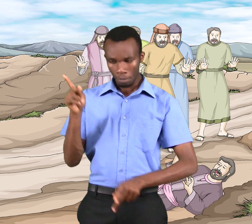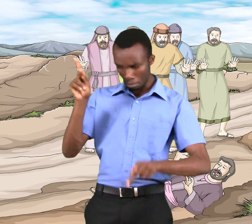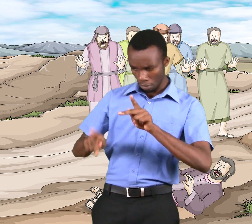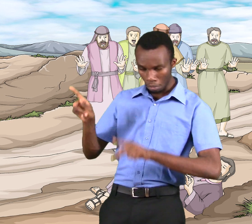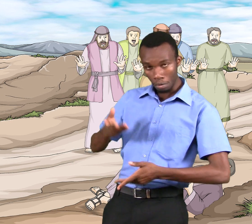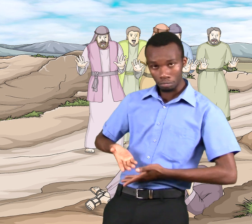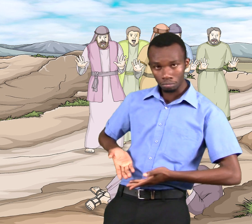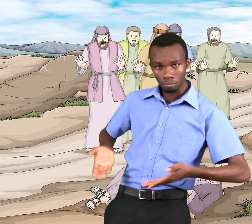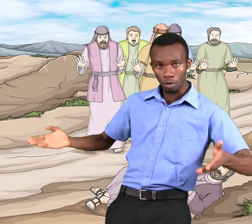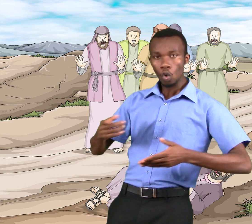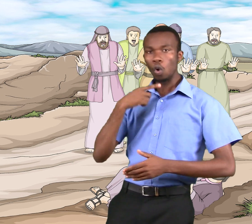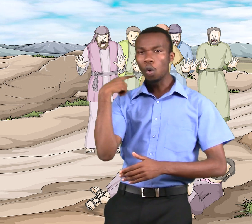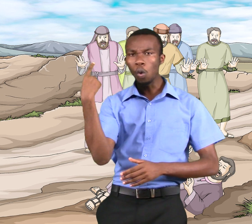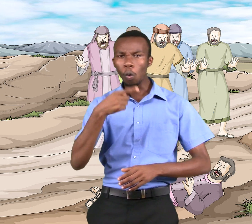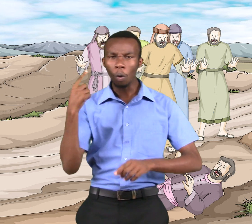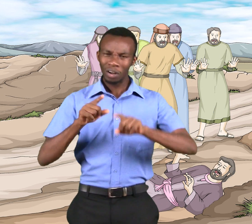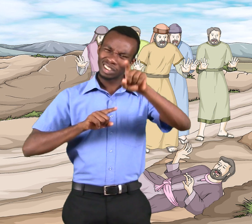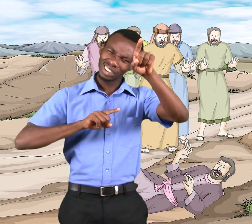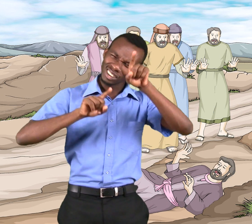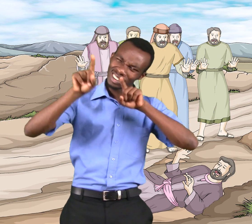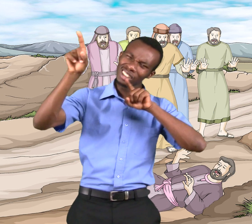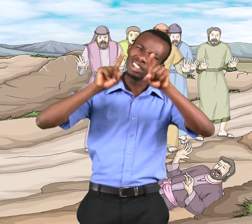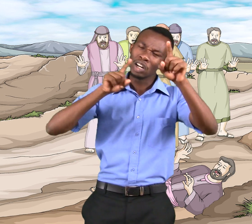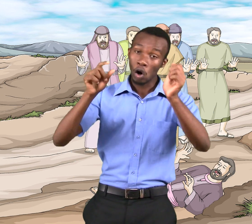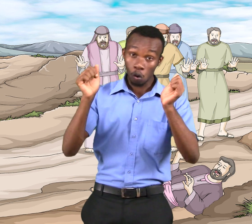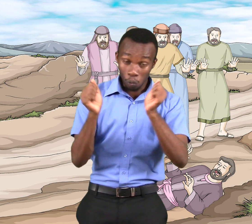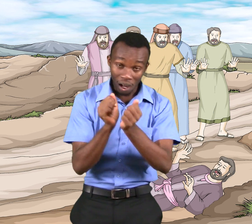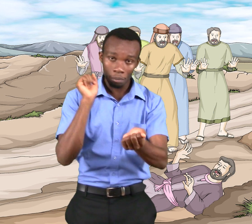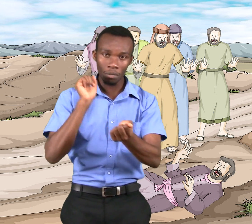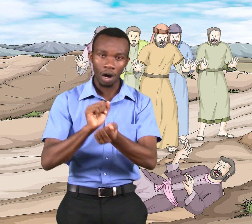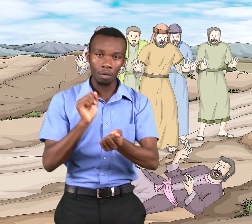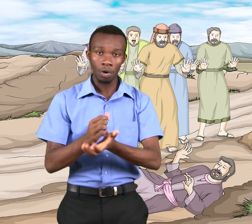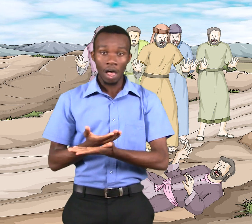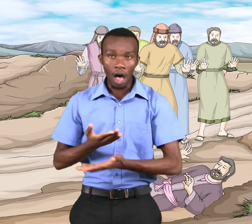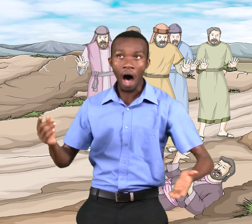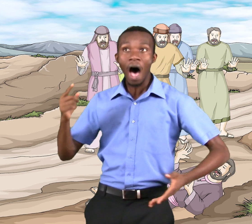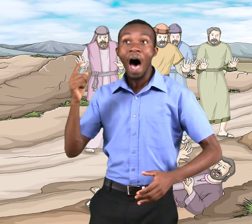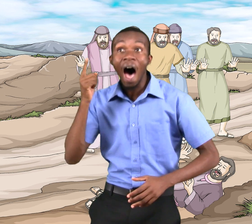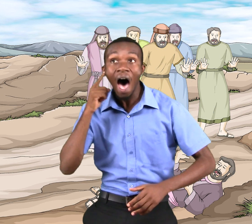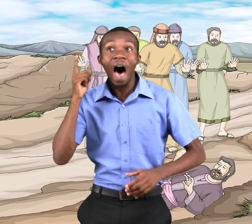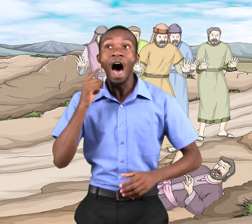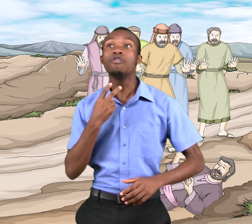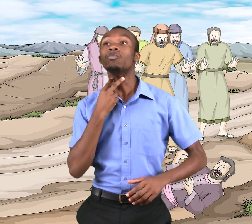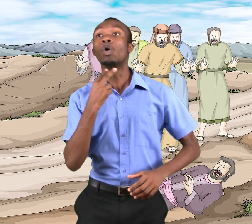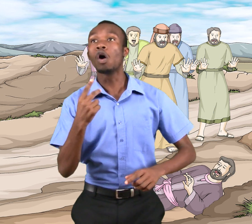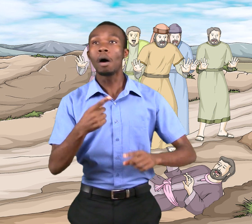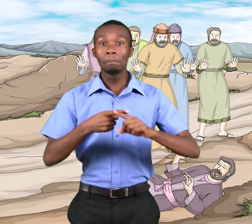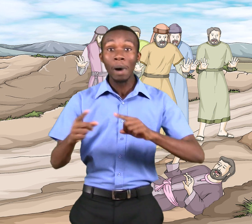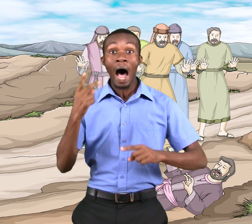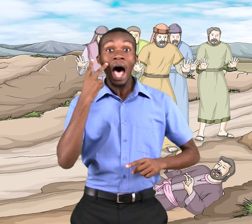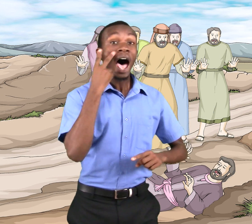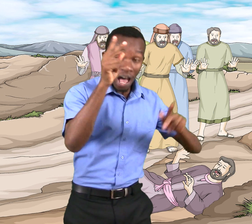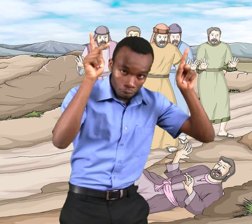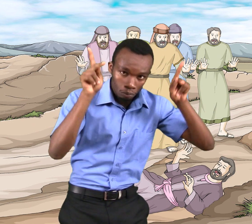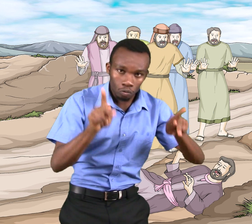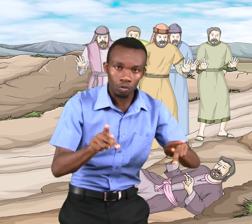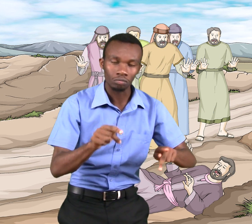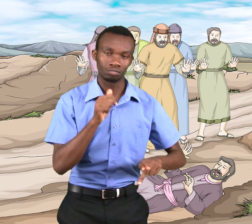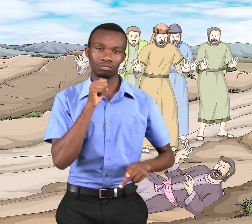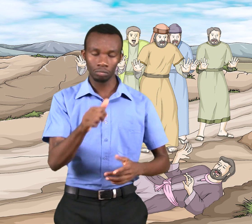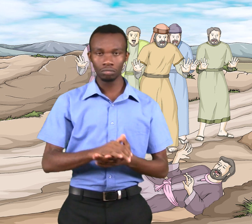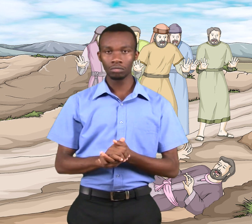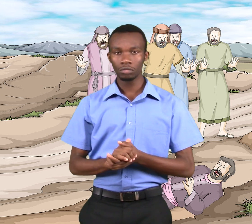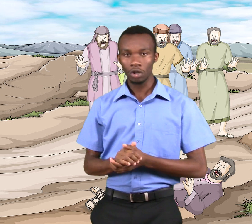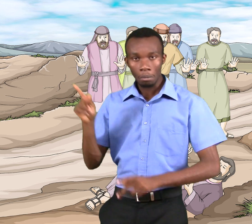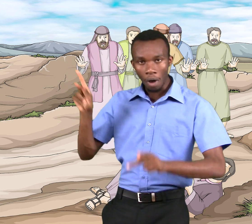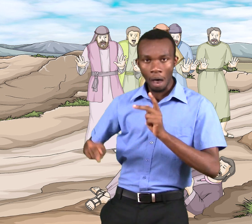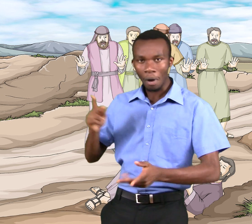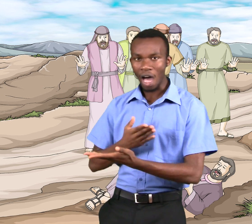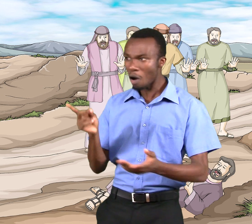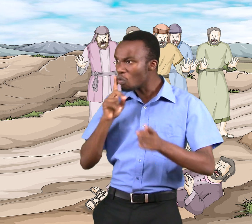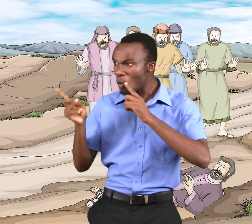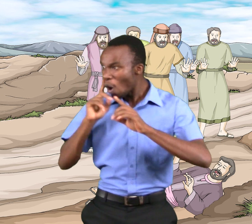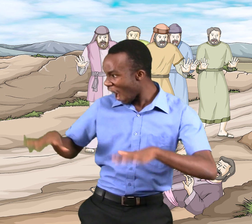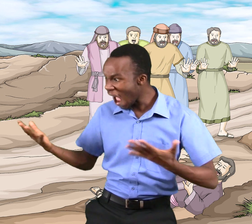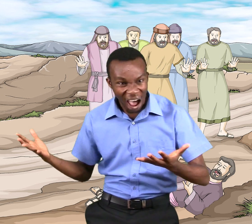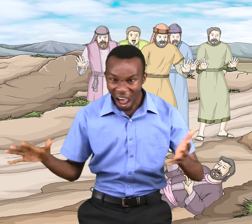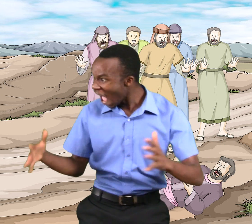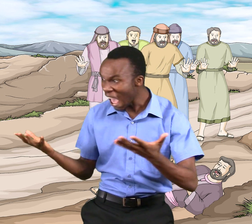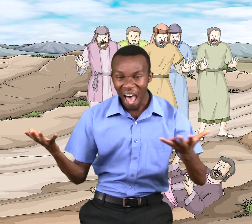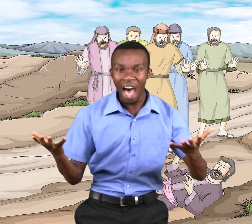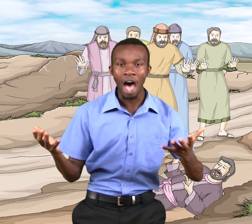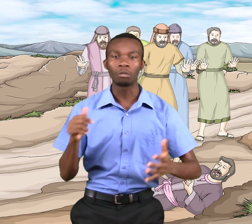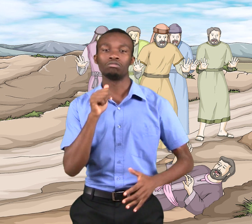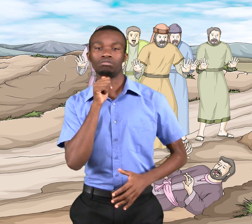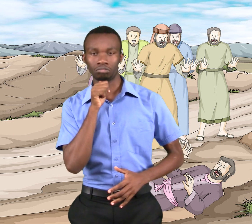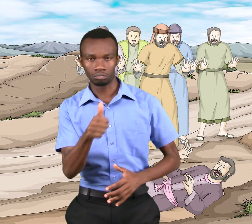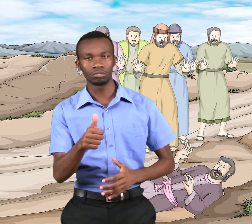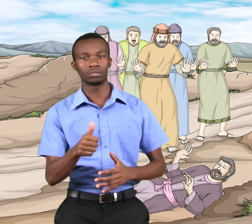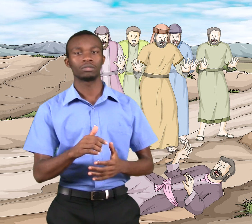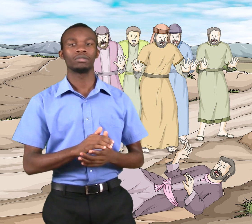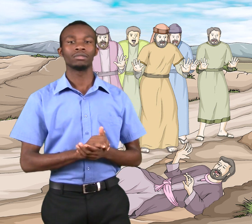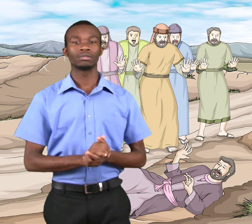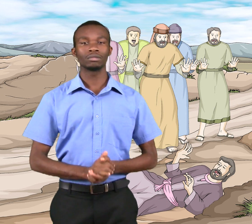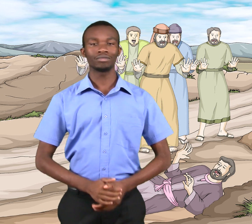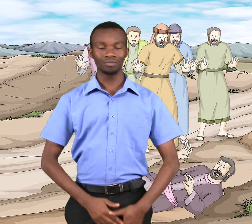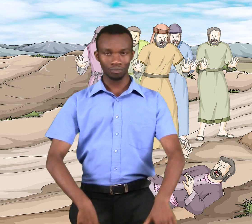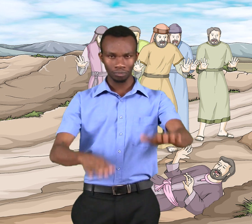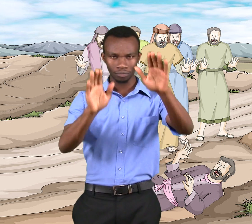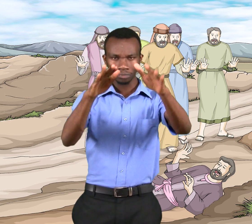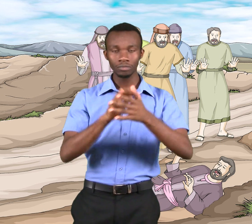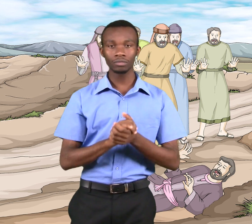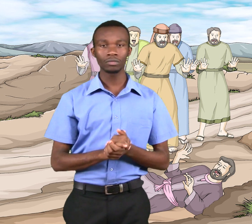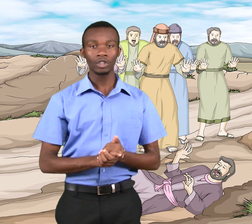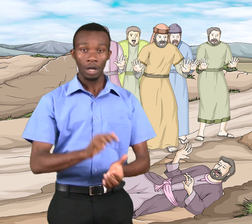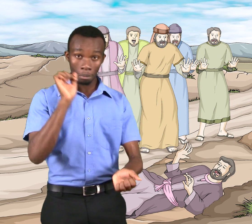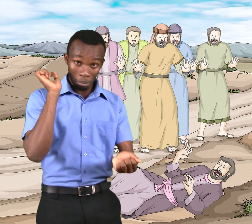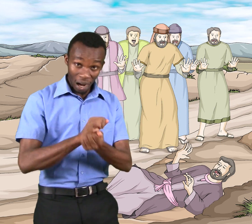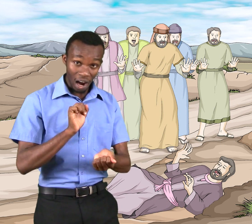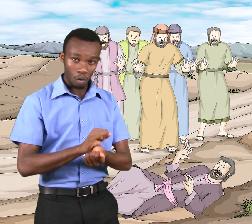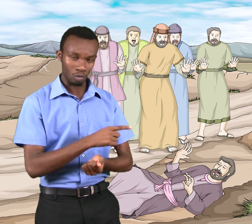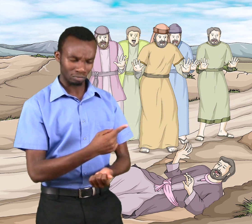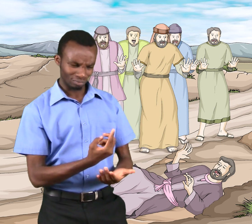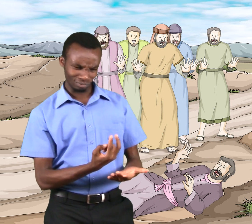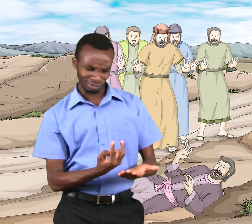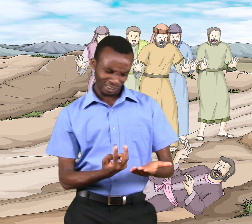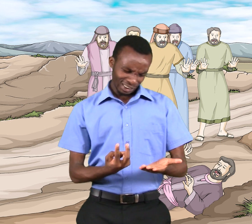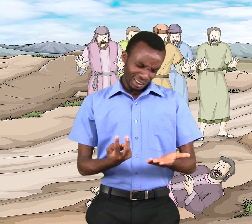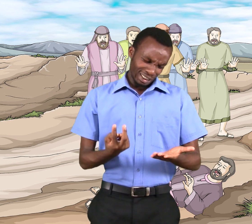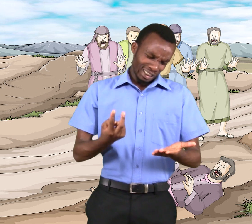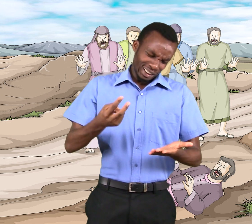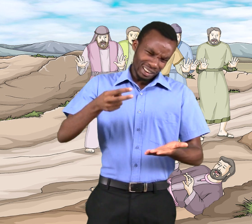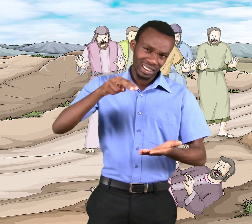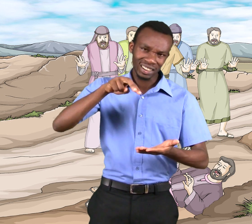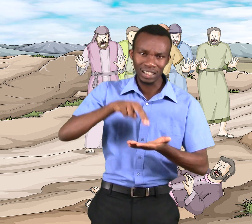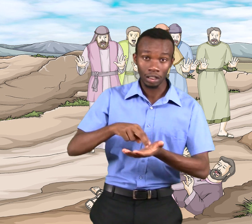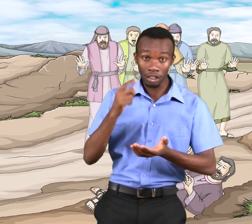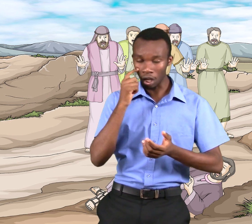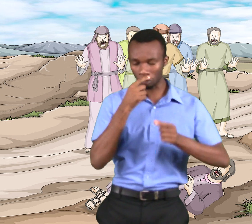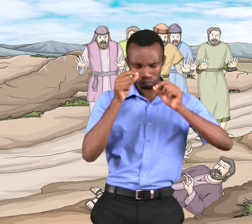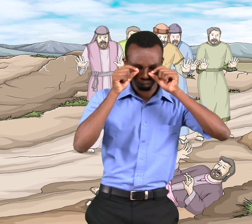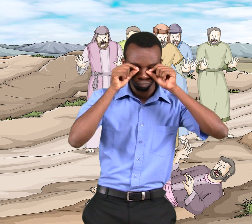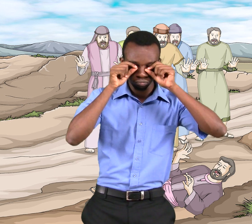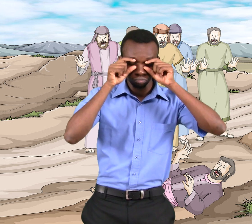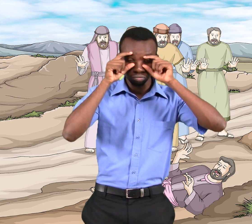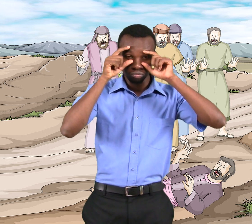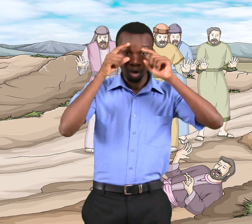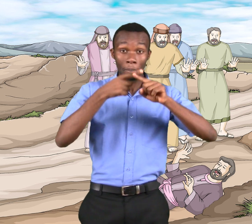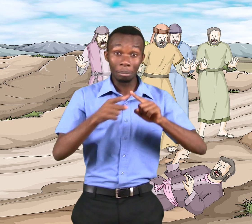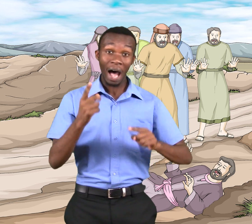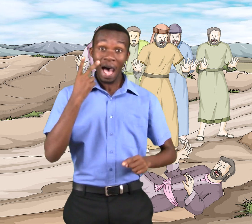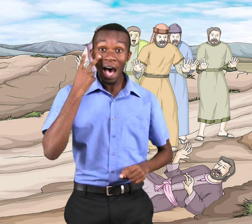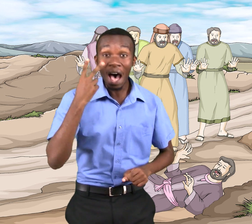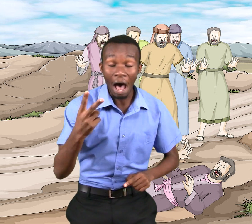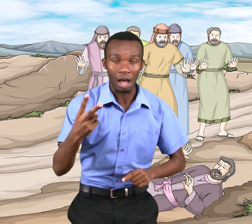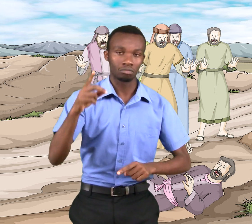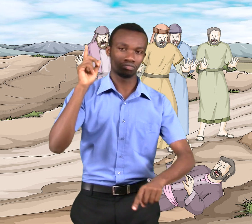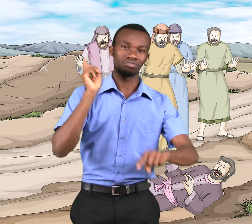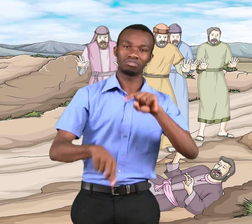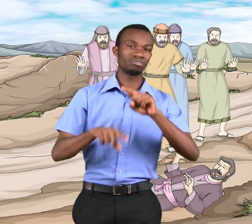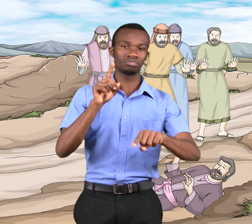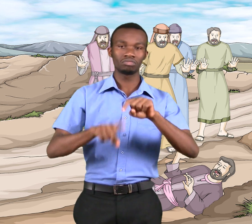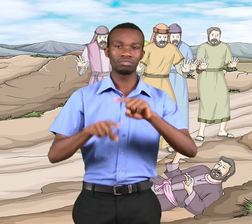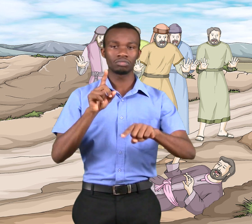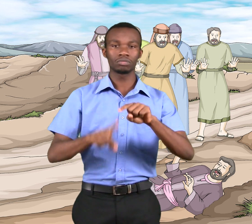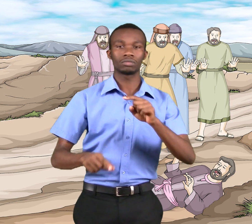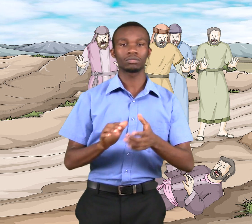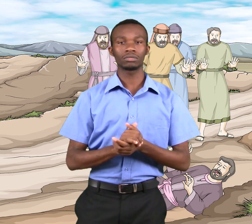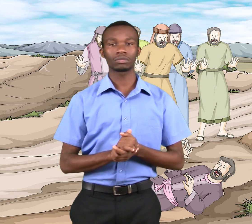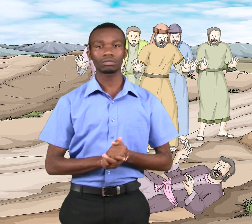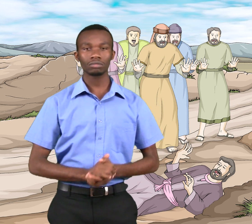The men traveling with Saul stood there speechless. They heard the voice but did not see anyone.